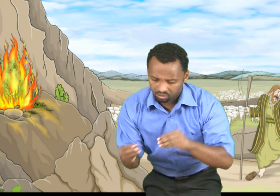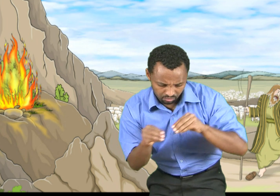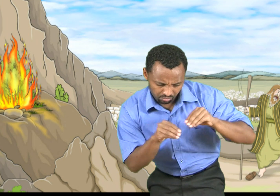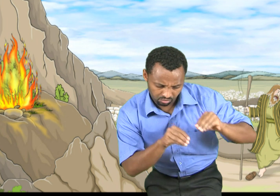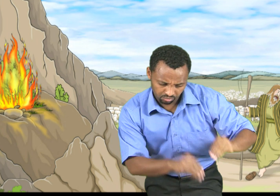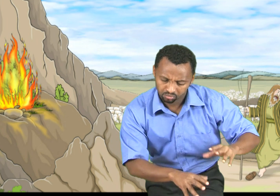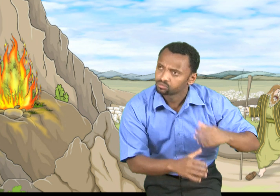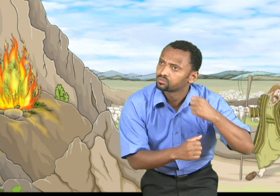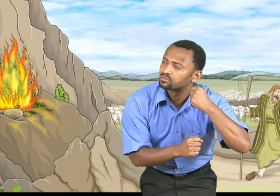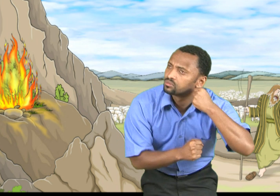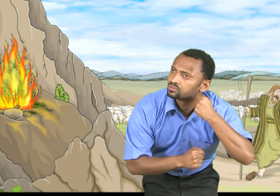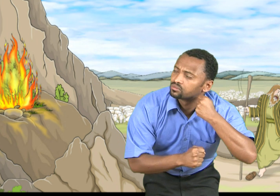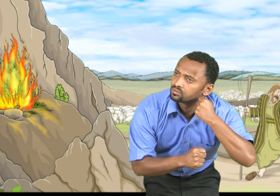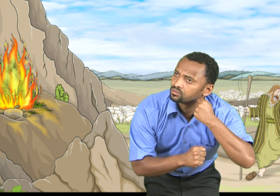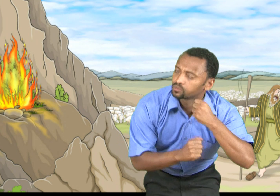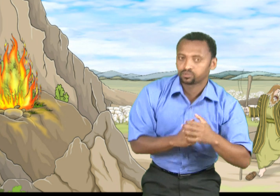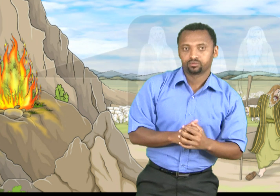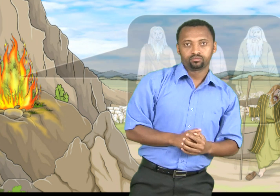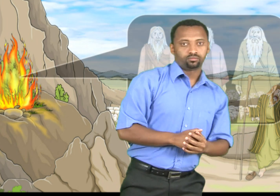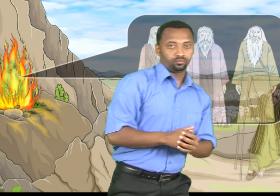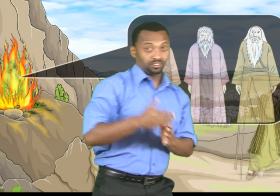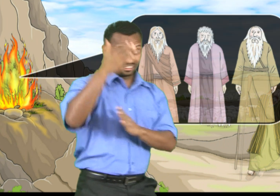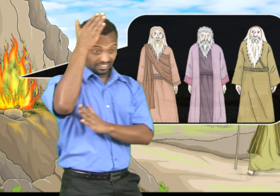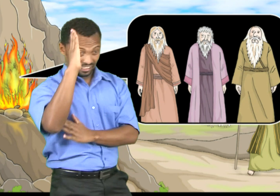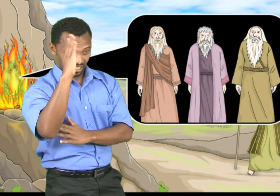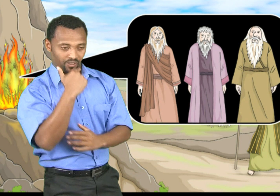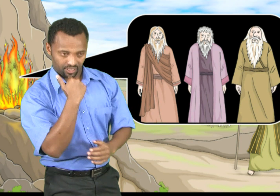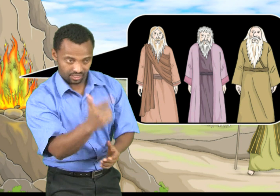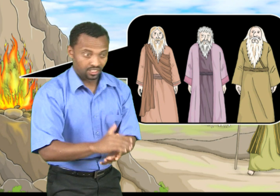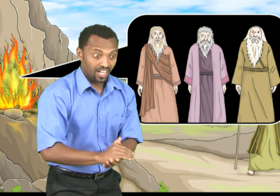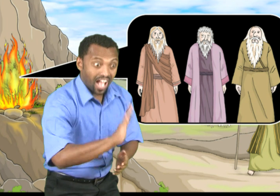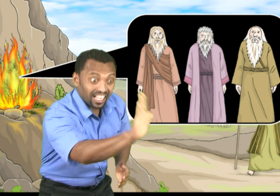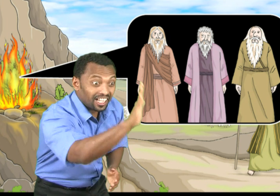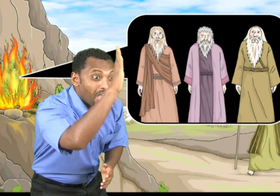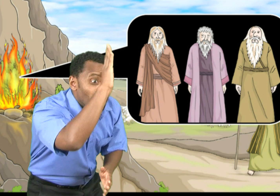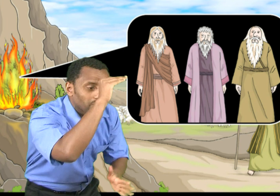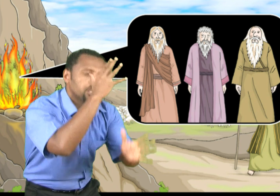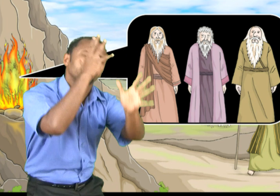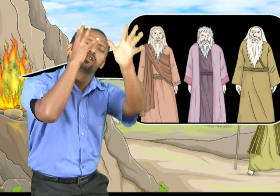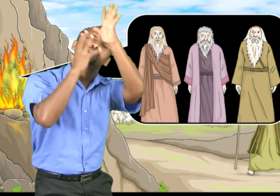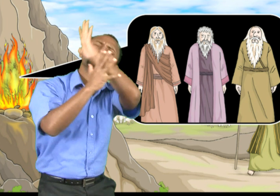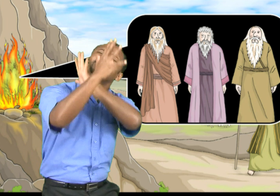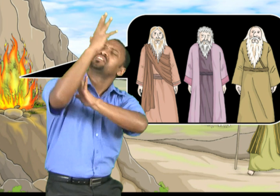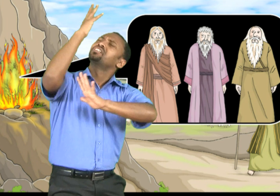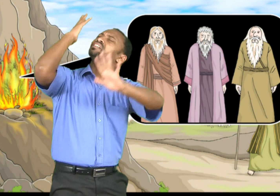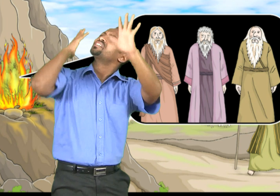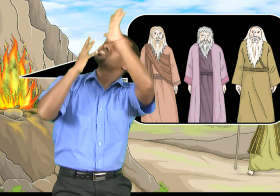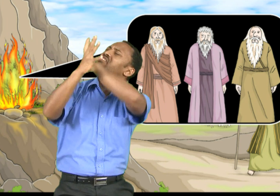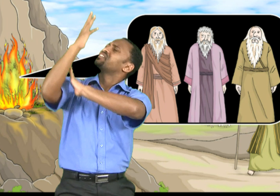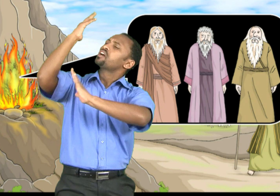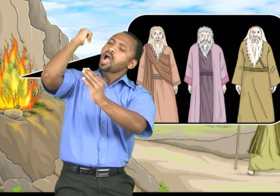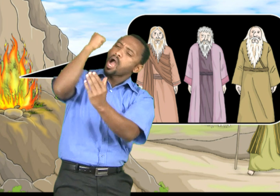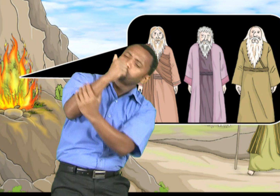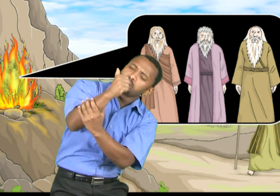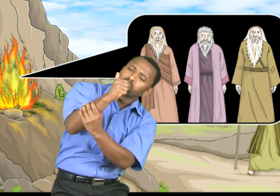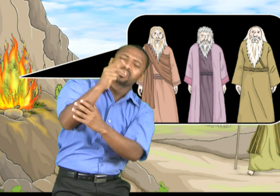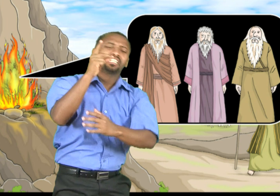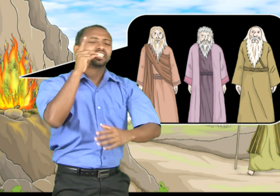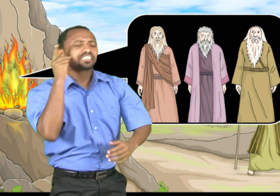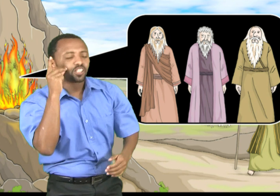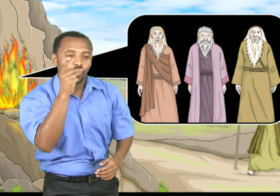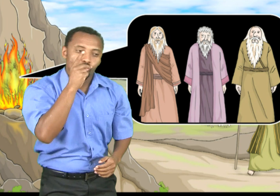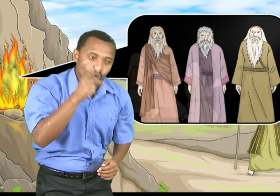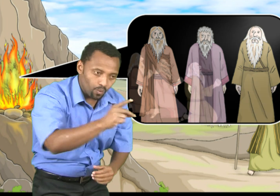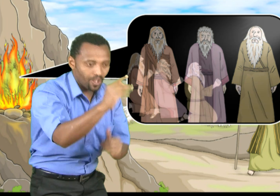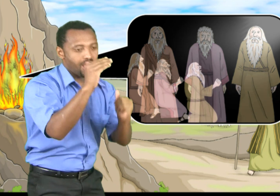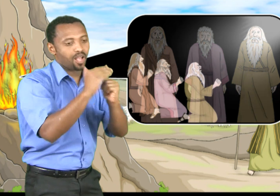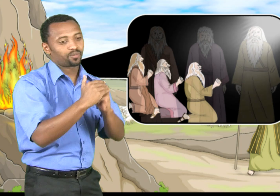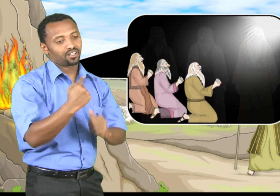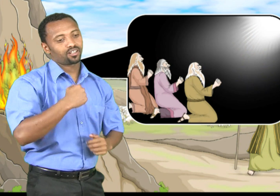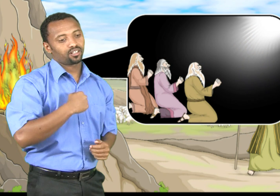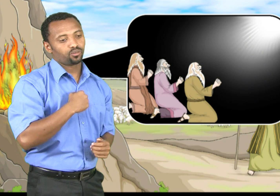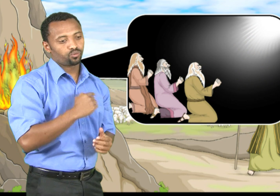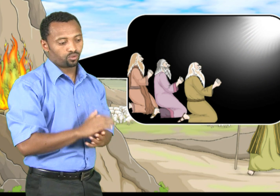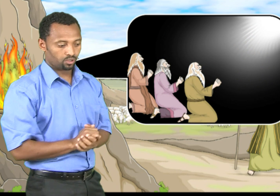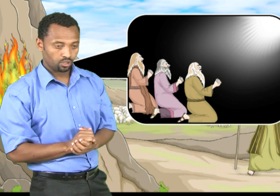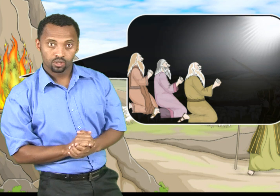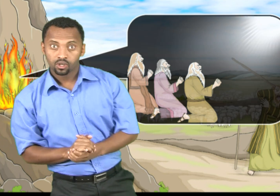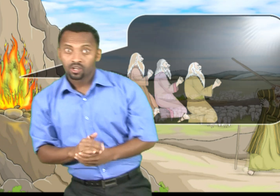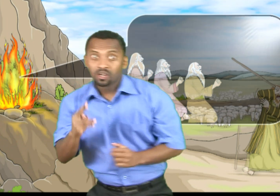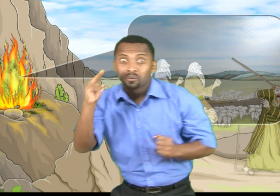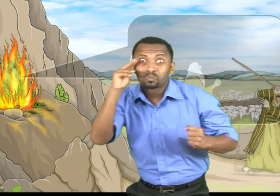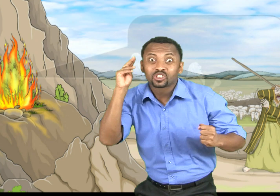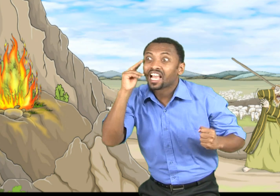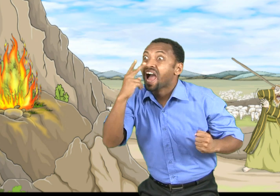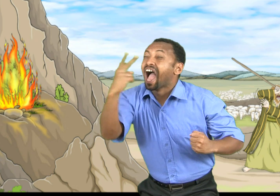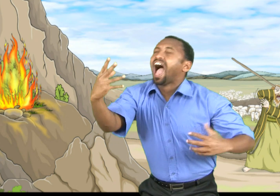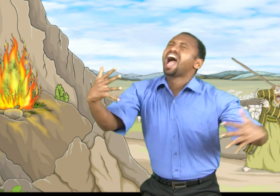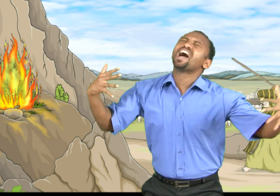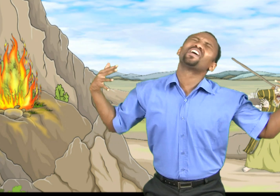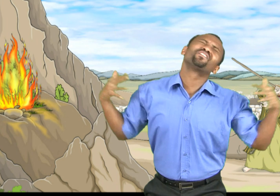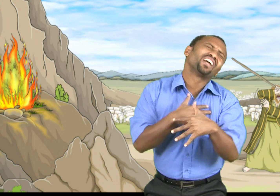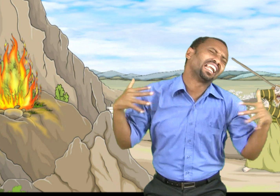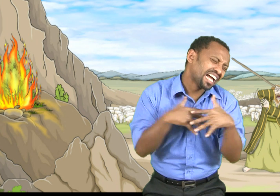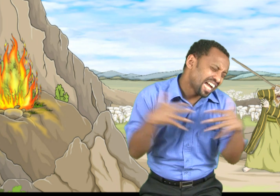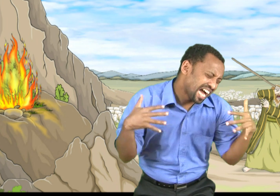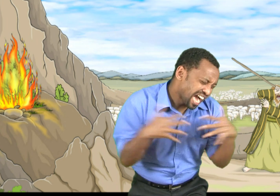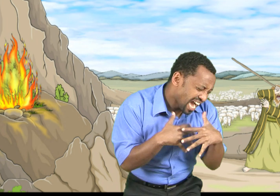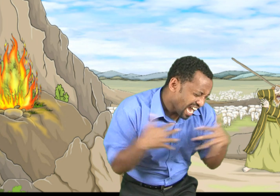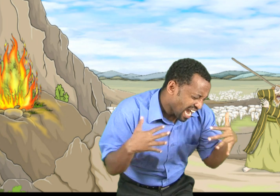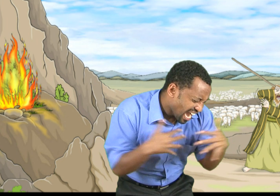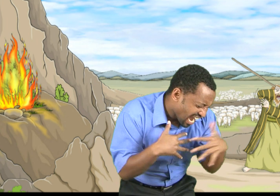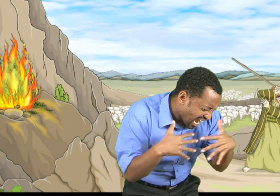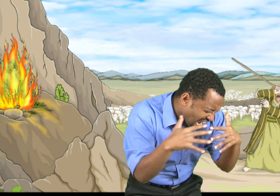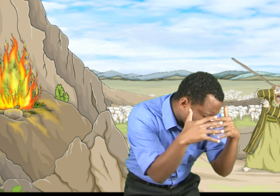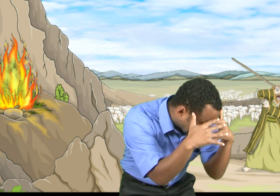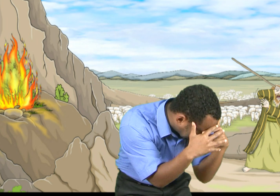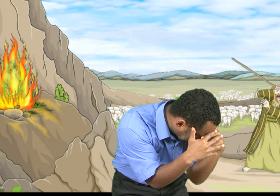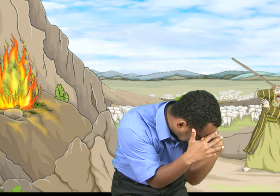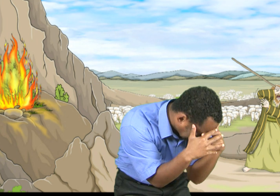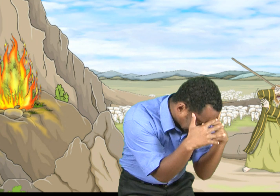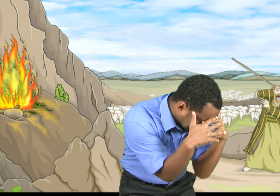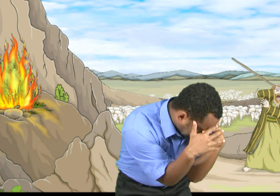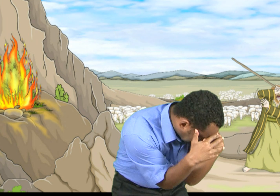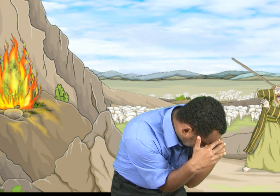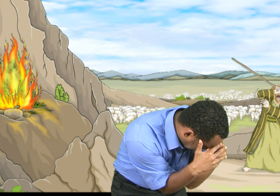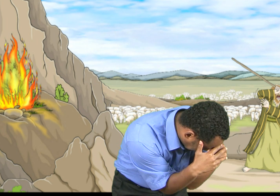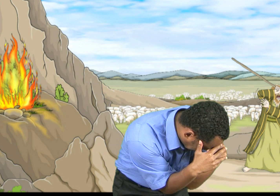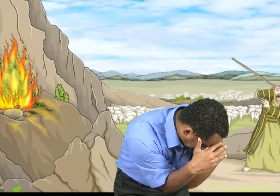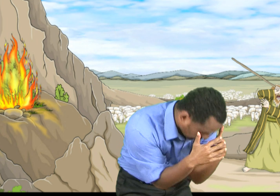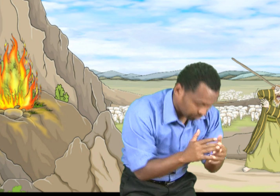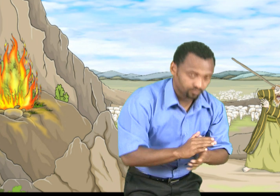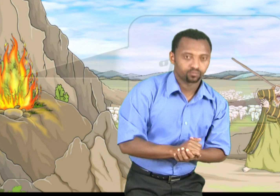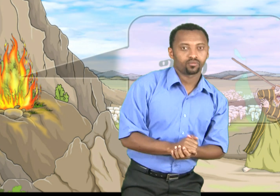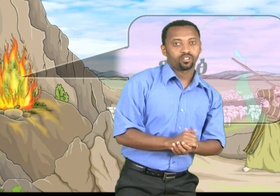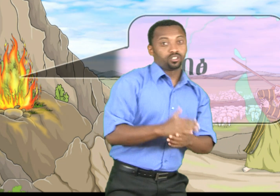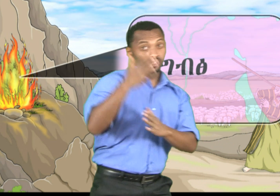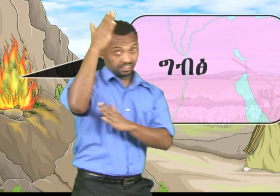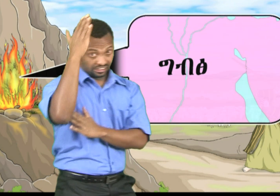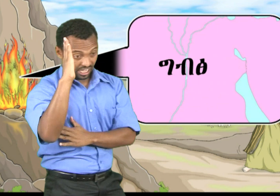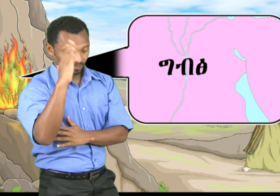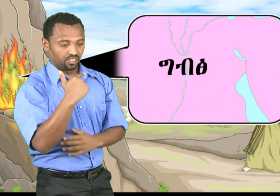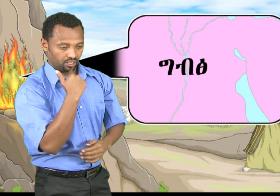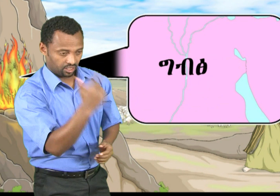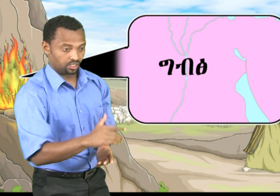Then He said, “I am the God of your father, the God of Abraham, the God of Isaac, and the God of Jacob.” At this, Moses hid his face, for he was afraid to look at God.